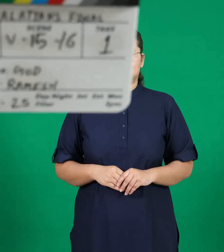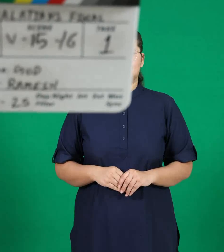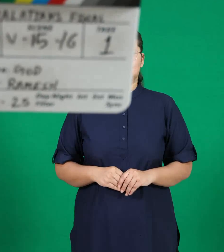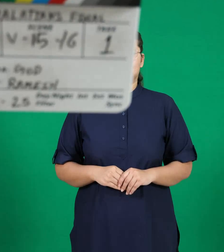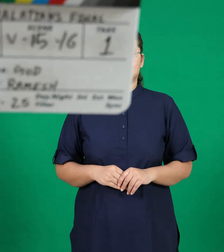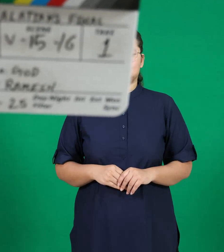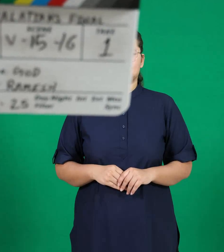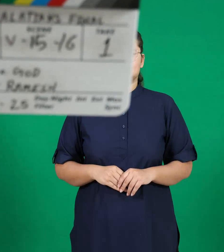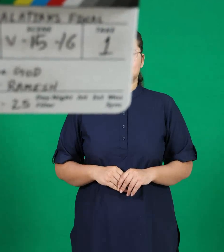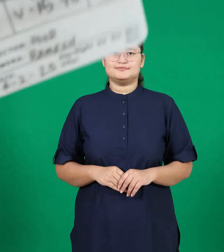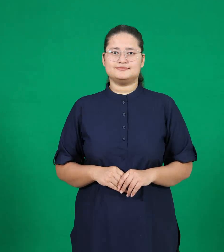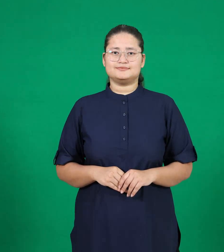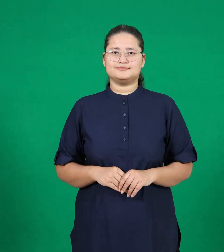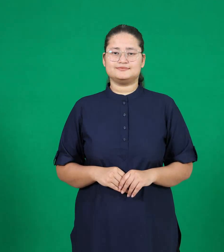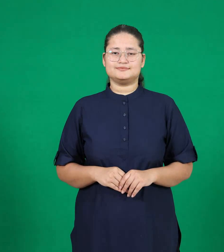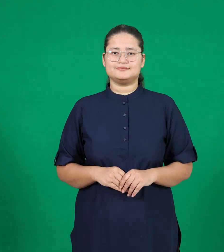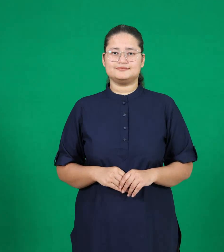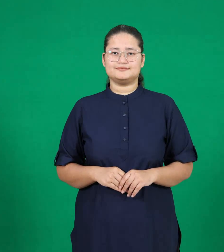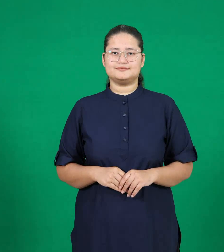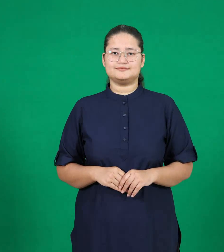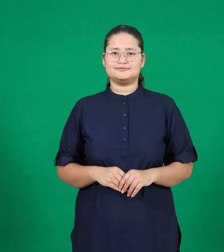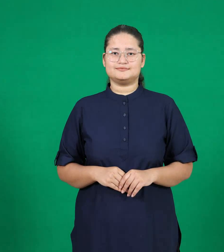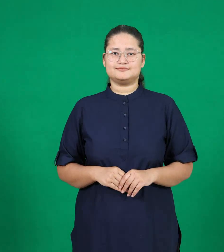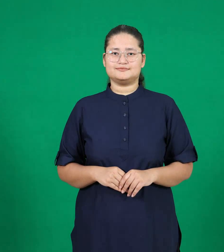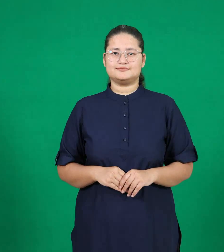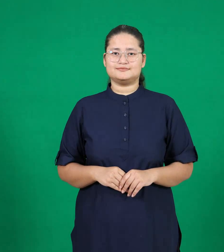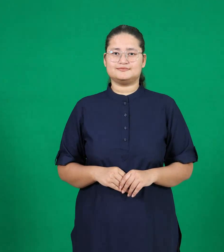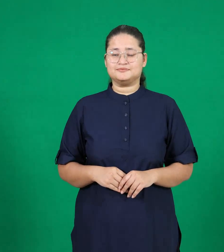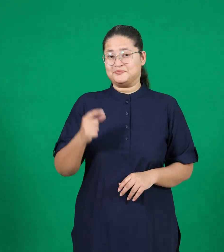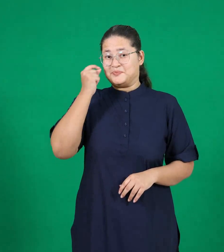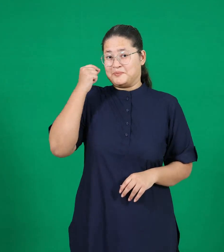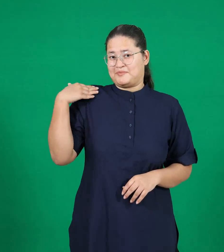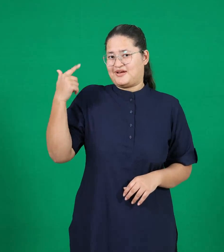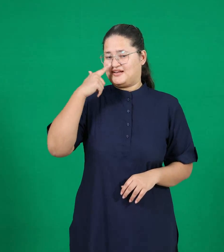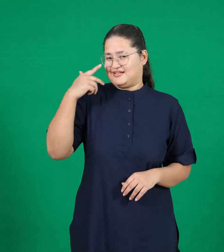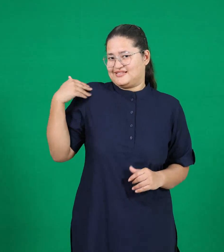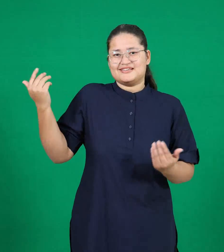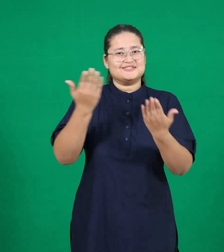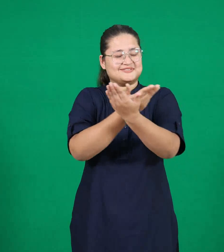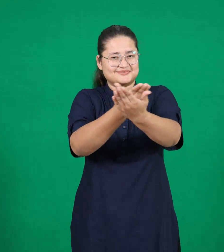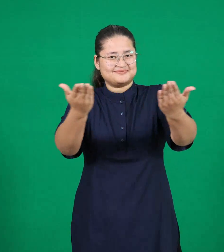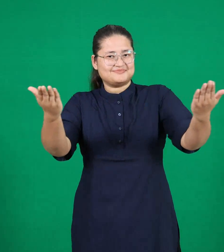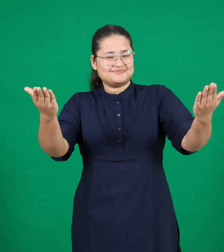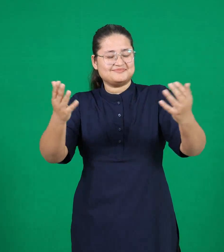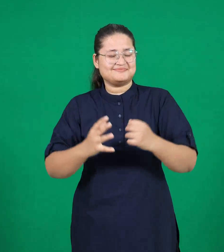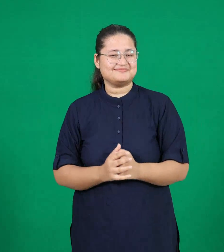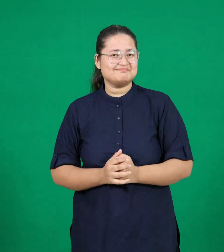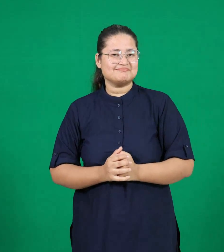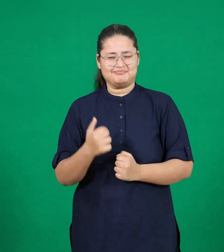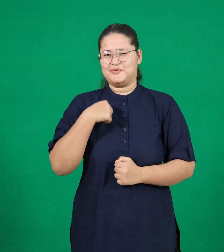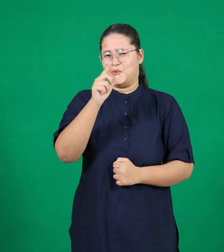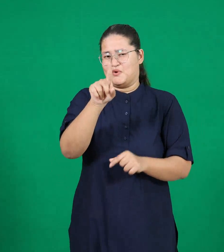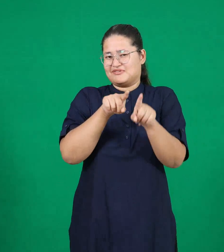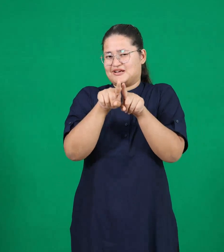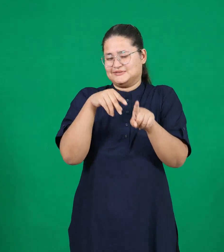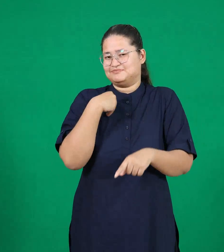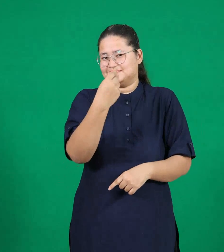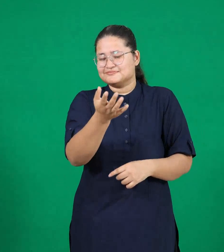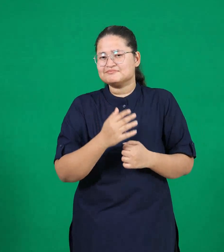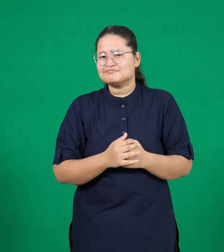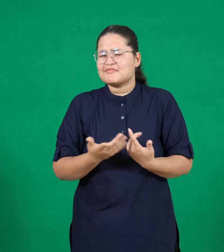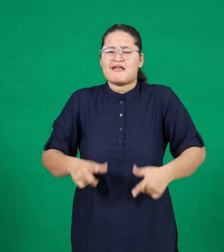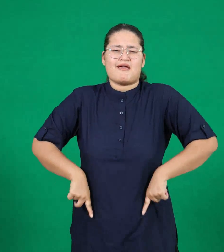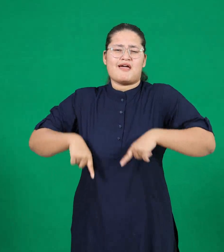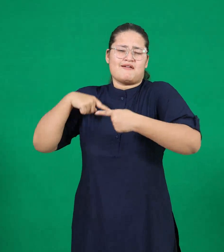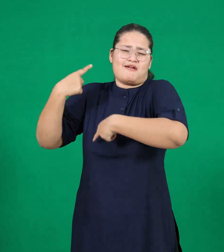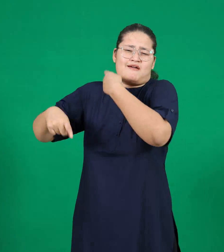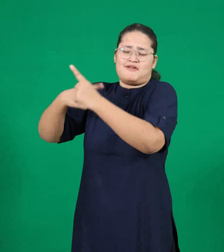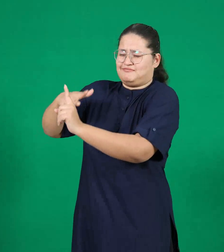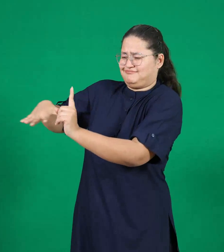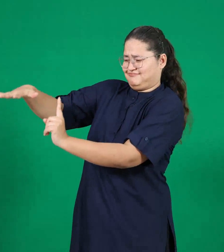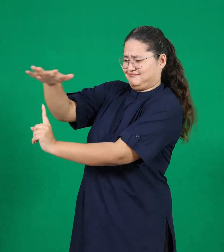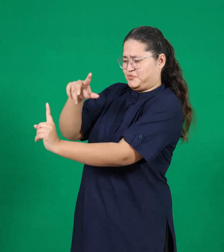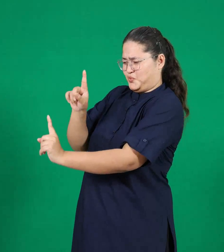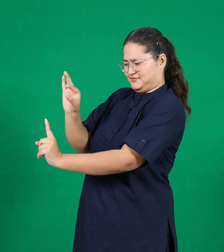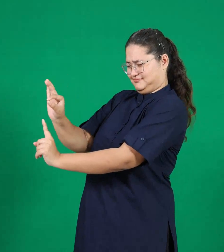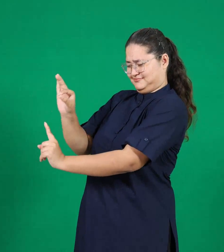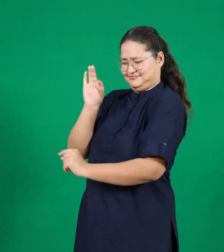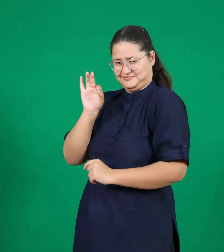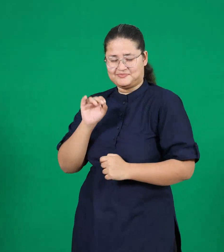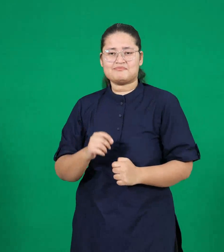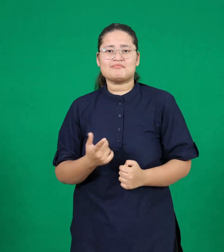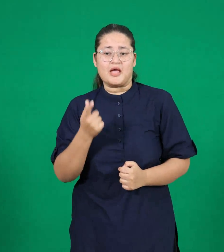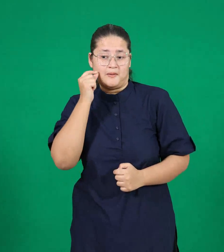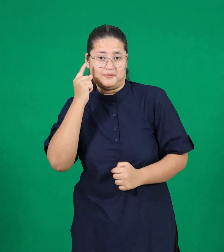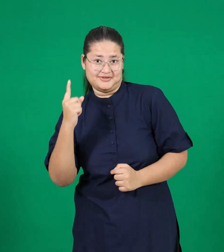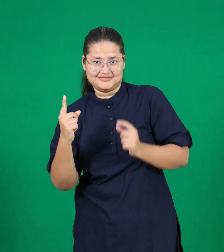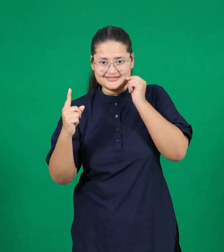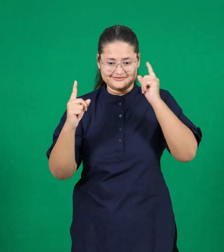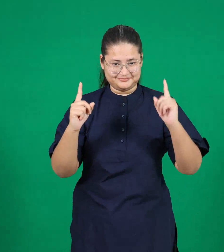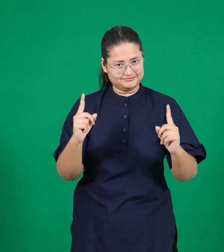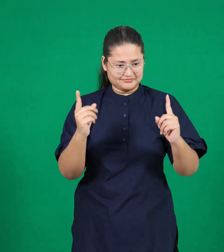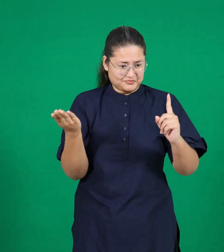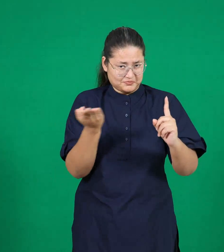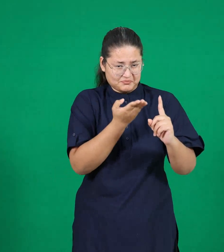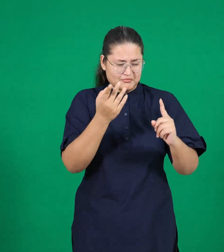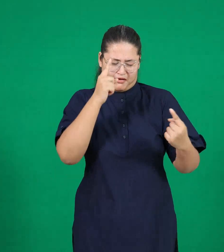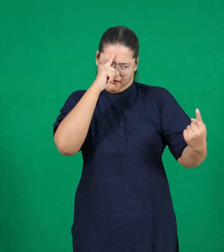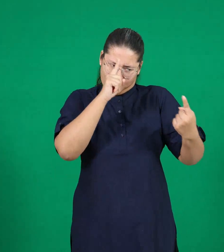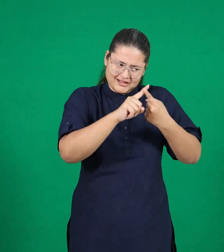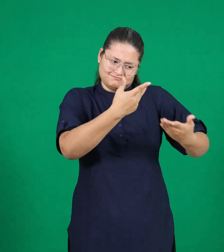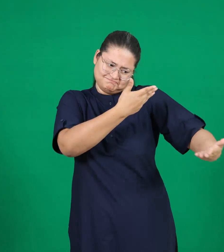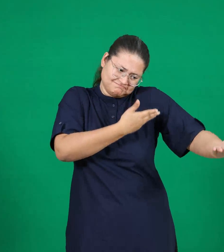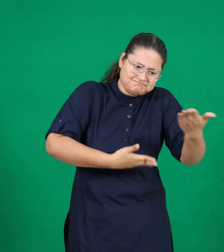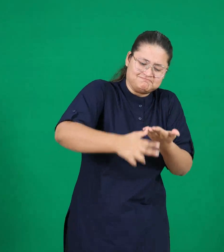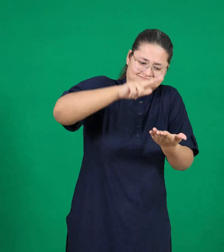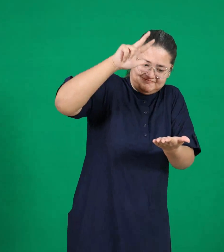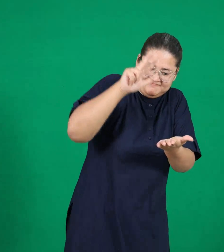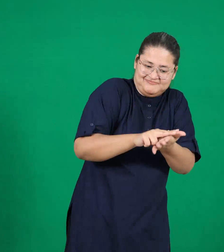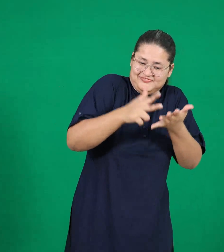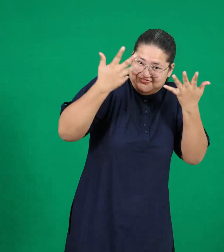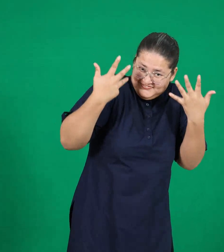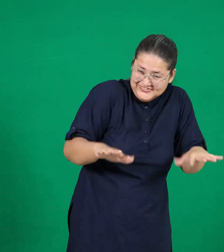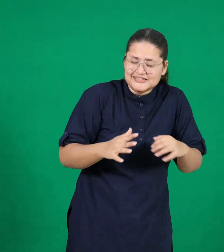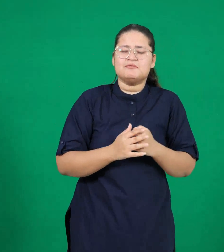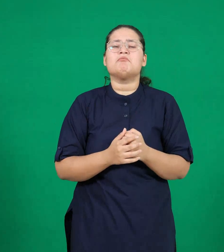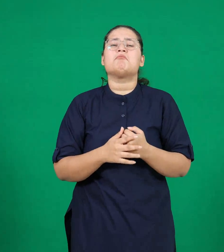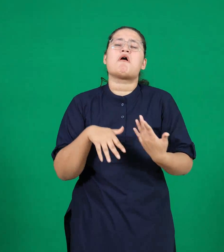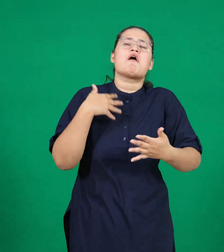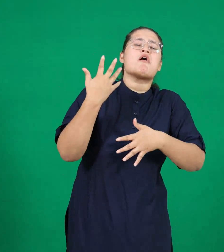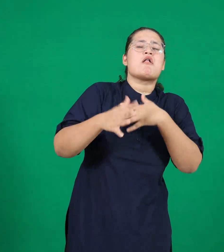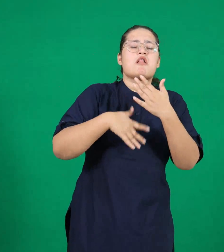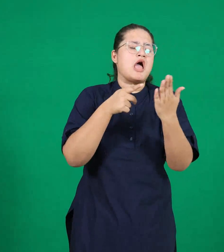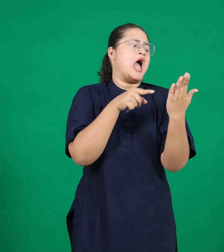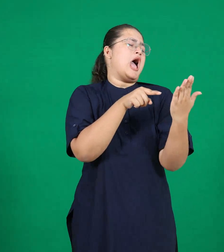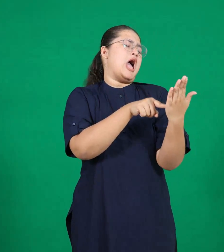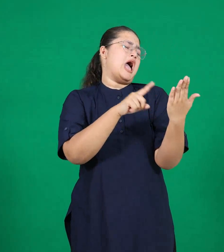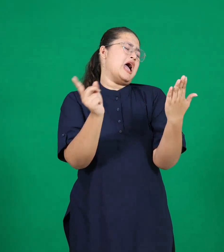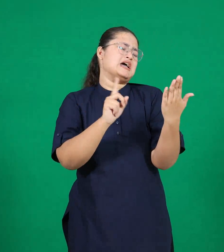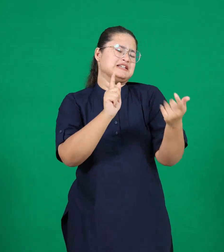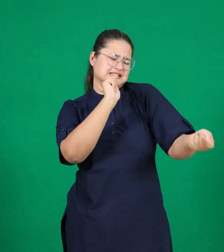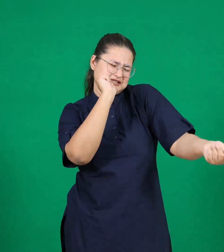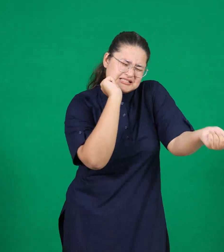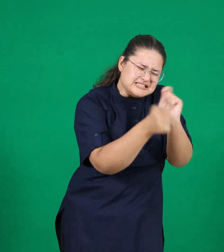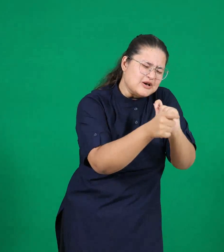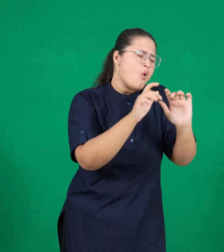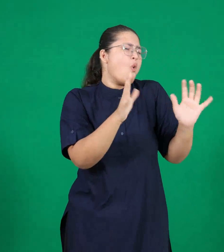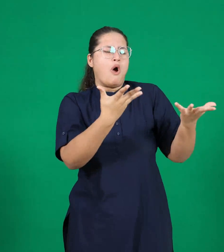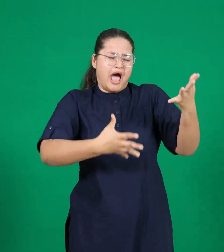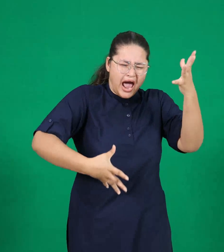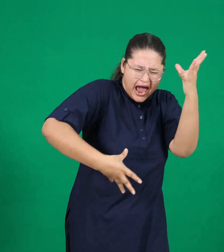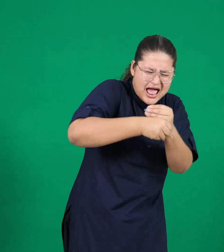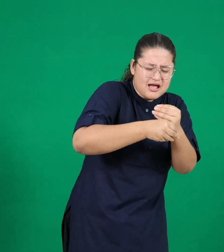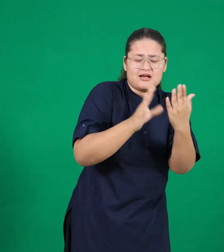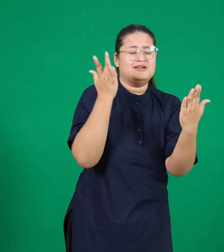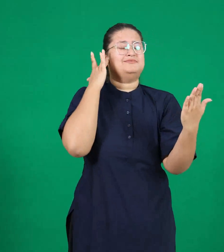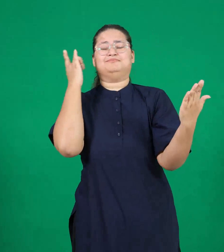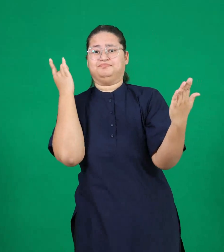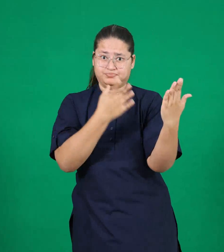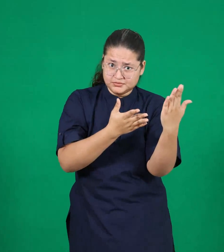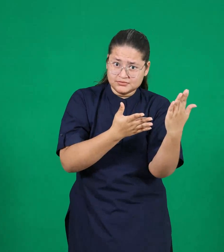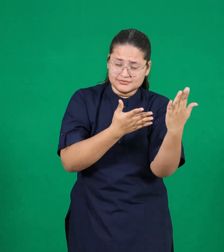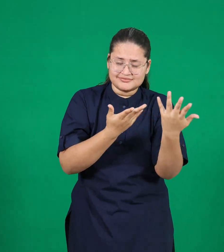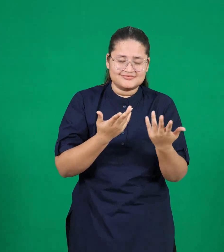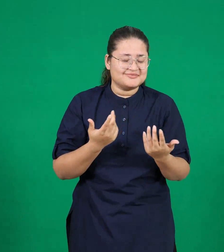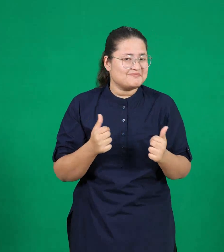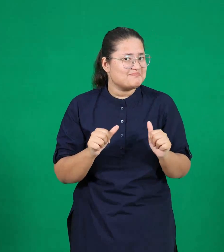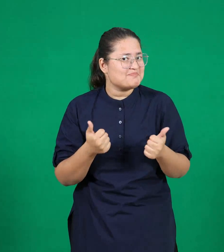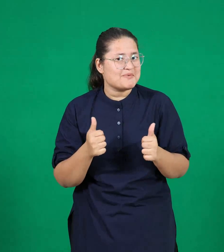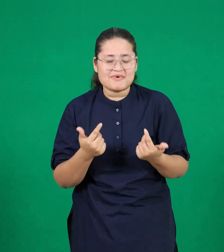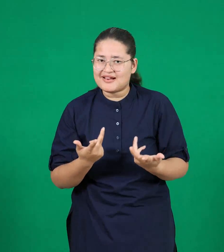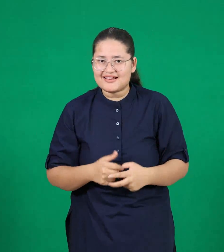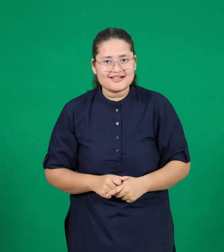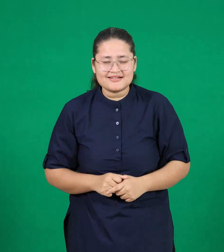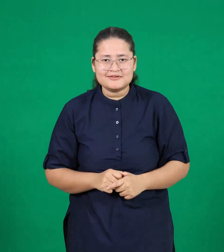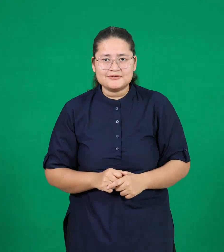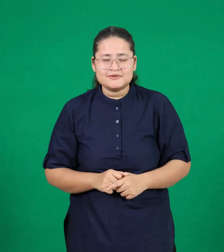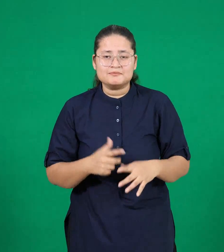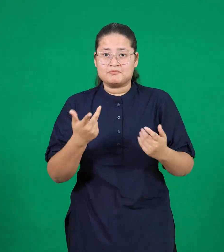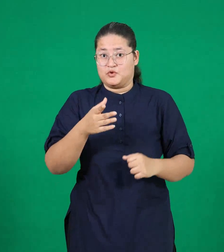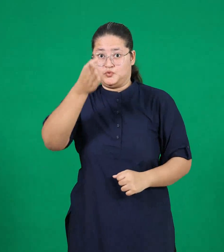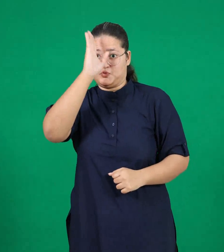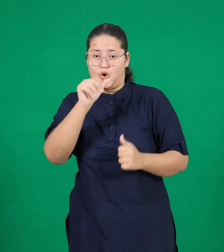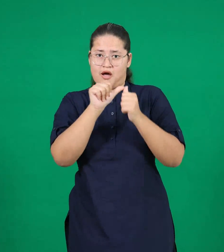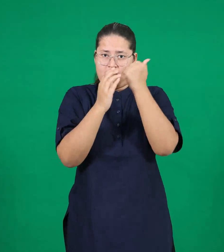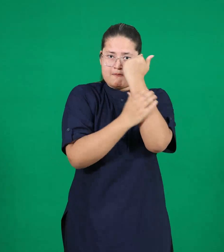Brothers, let me put this in human terms. Even a human covenant, once it is ratified, cannot be canceled or amended.